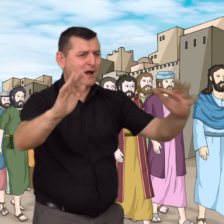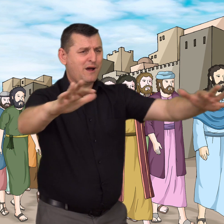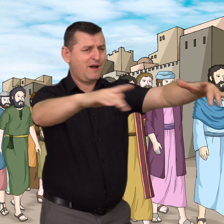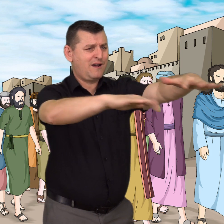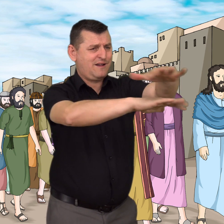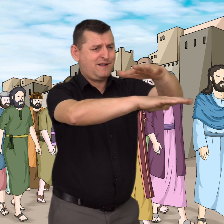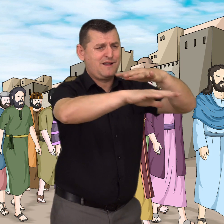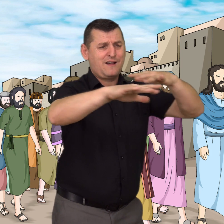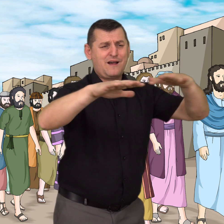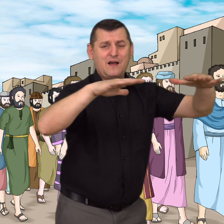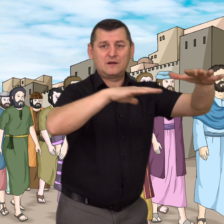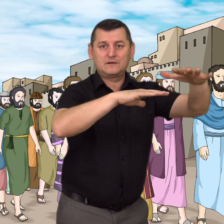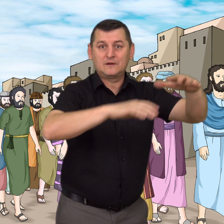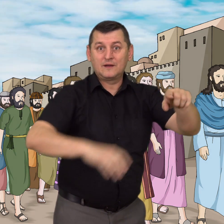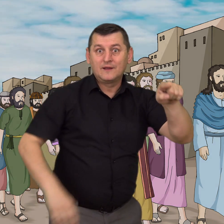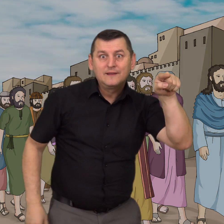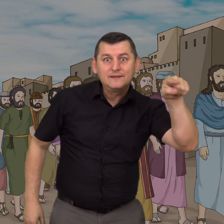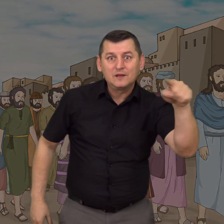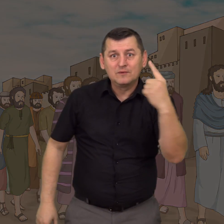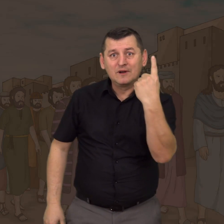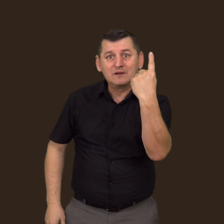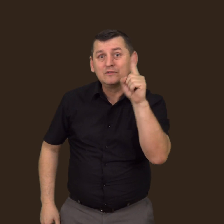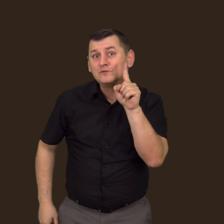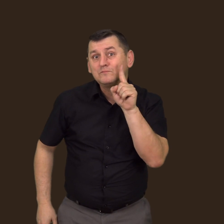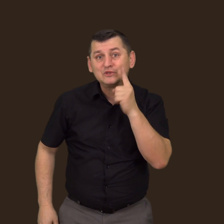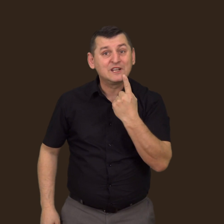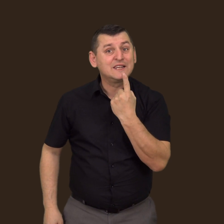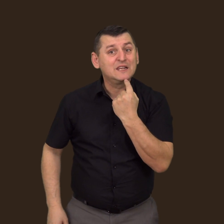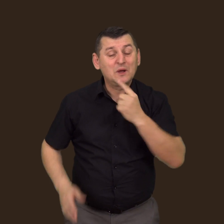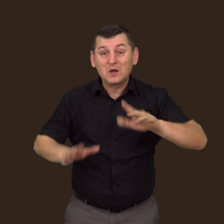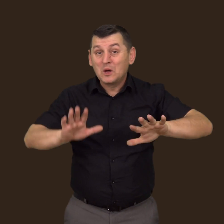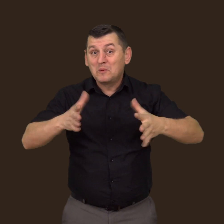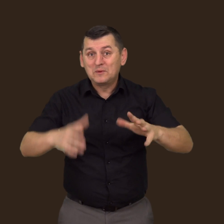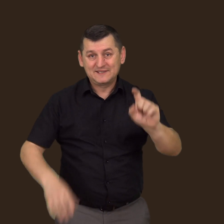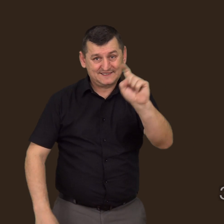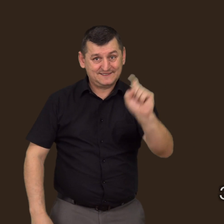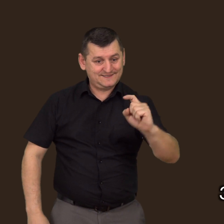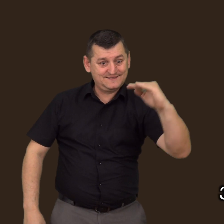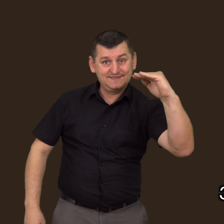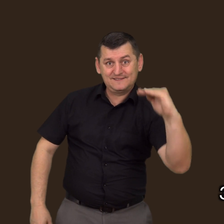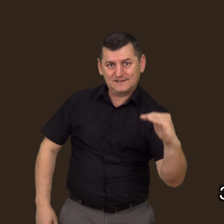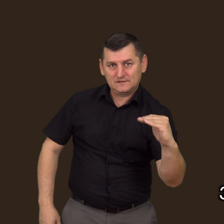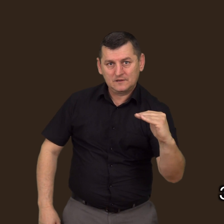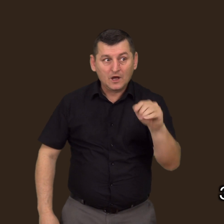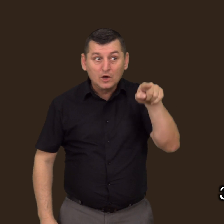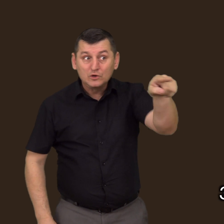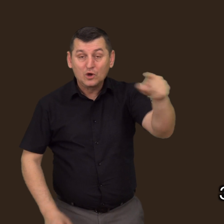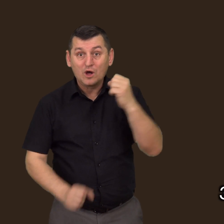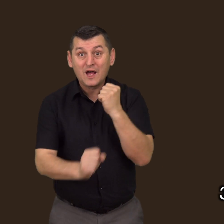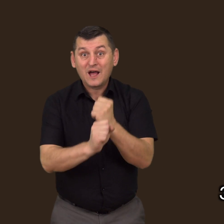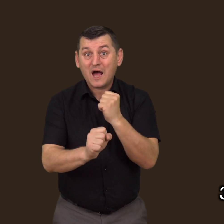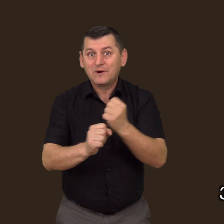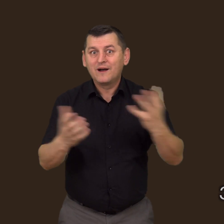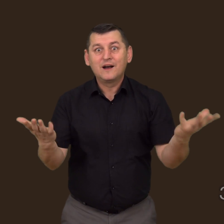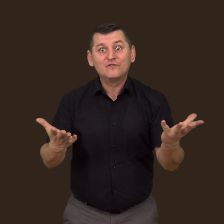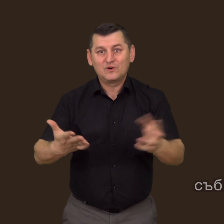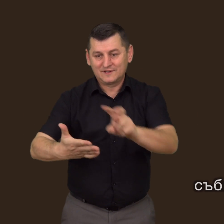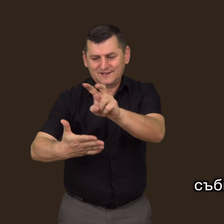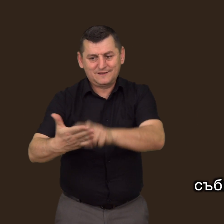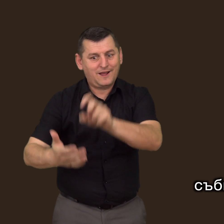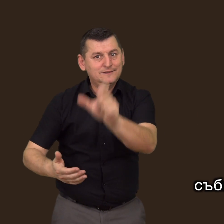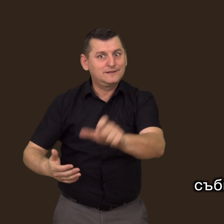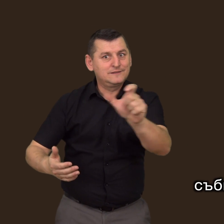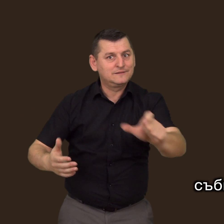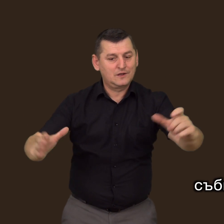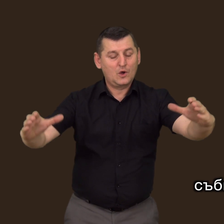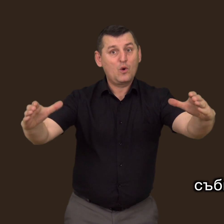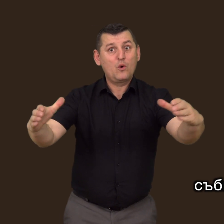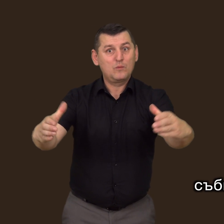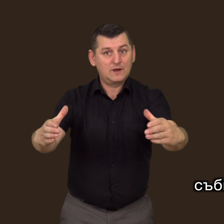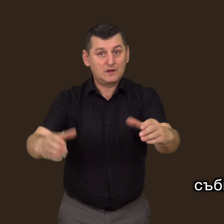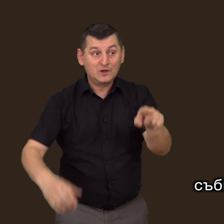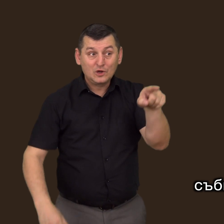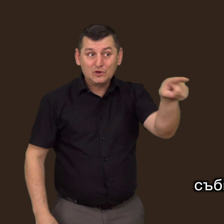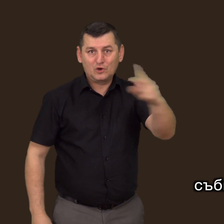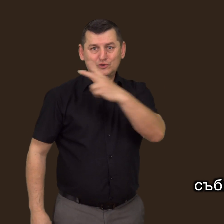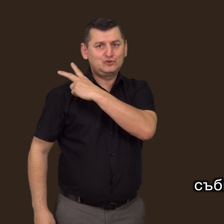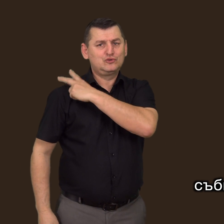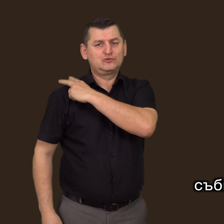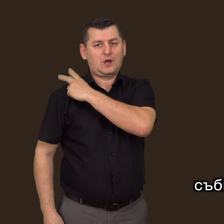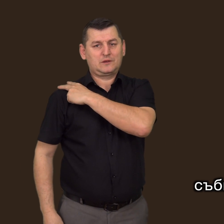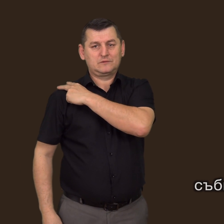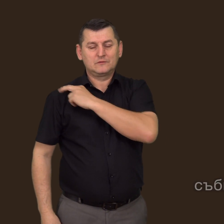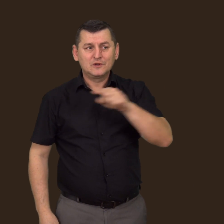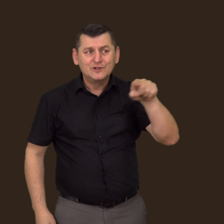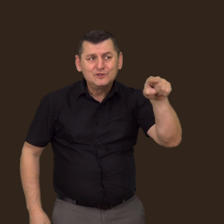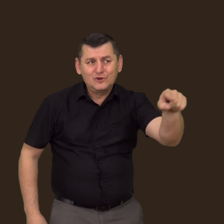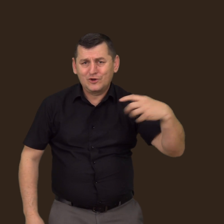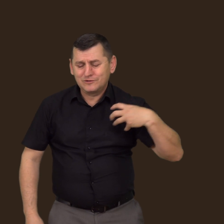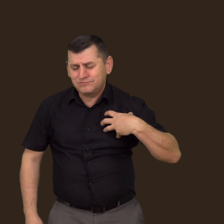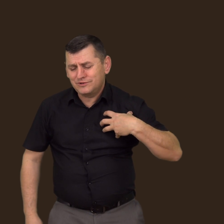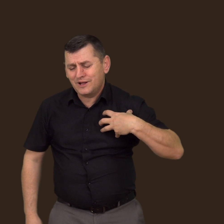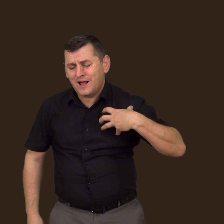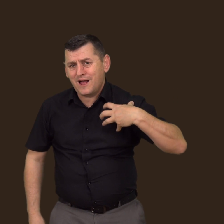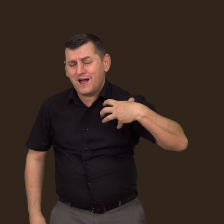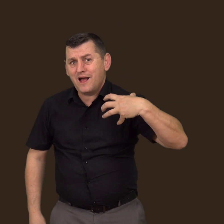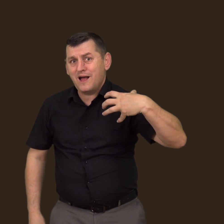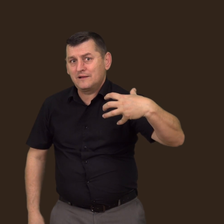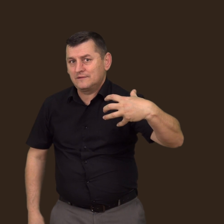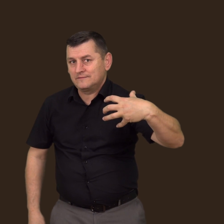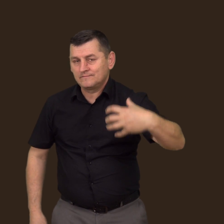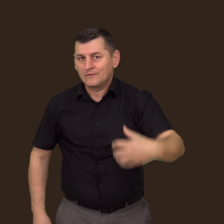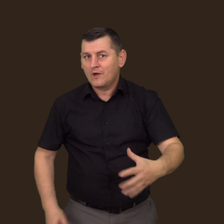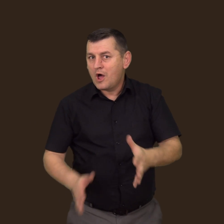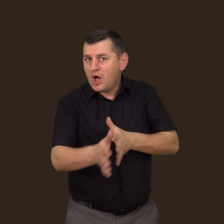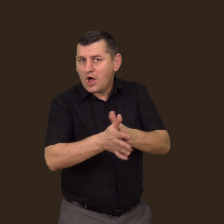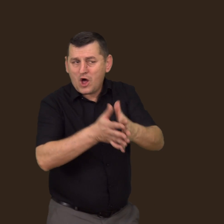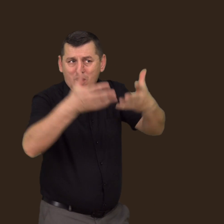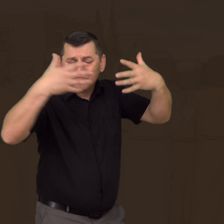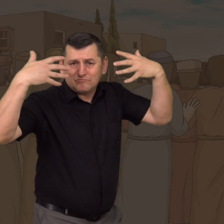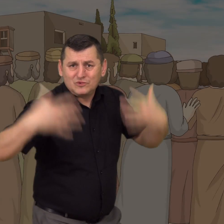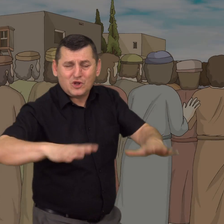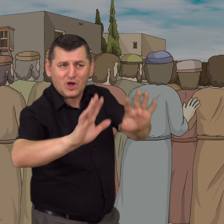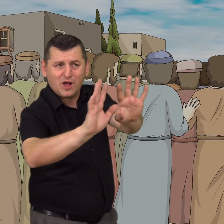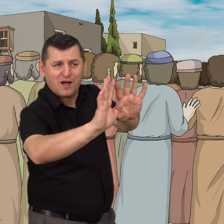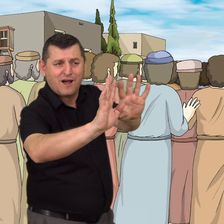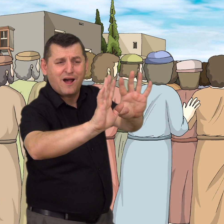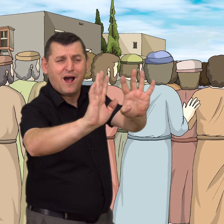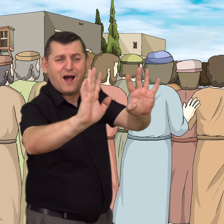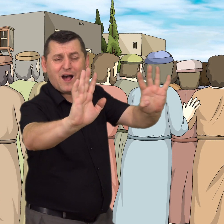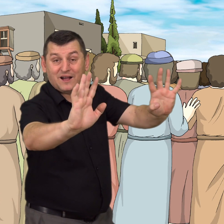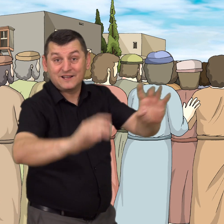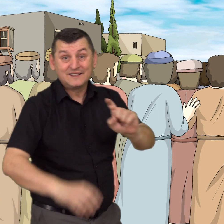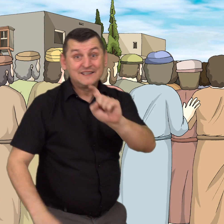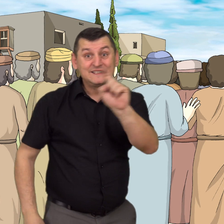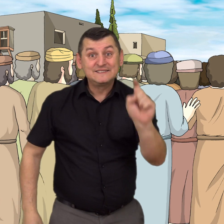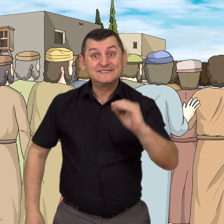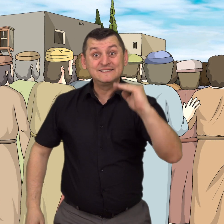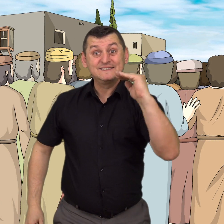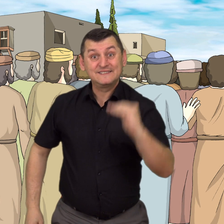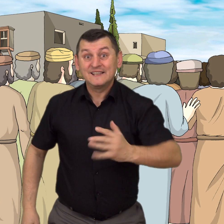And there was a man named Zacchaeus, a chief tax collector, who was very wealthy.